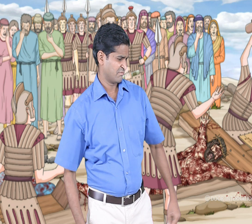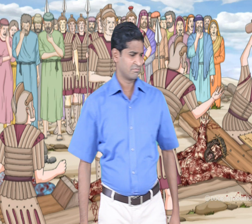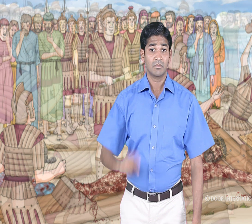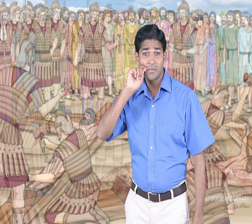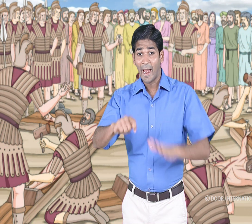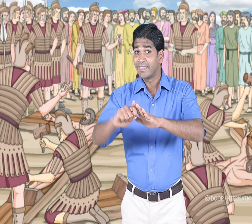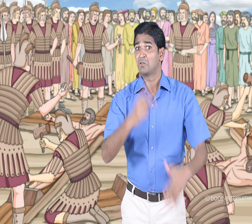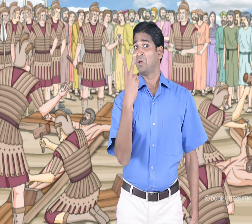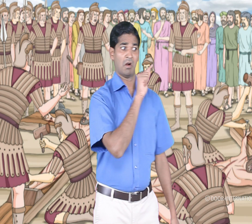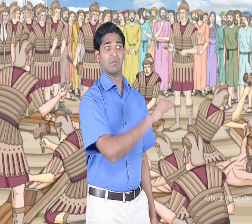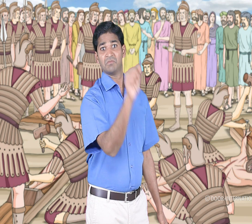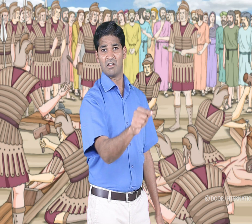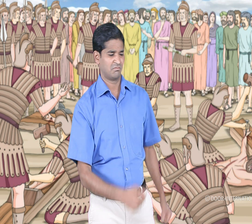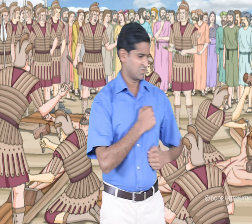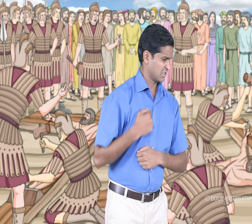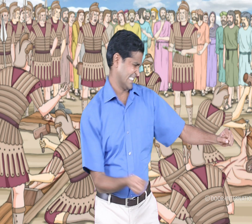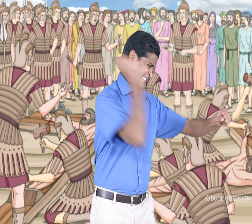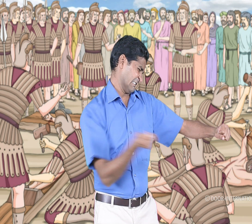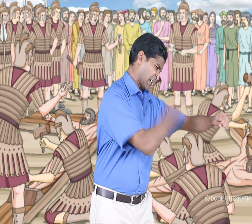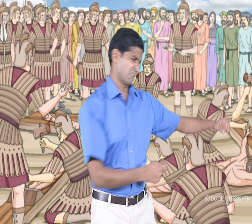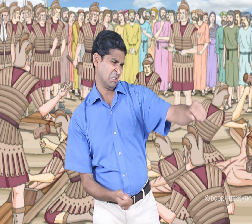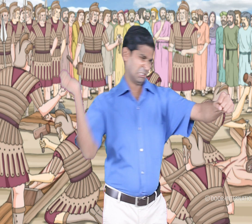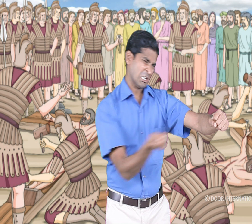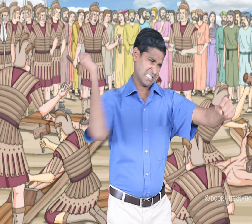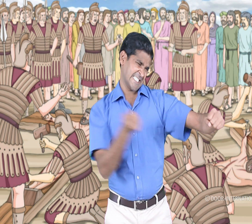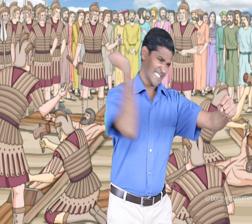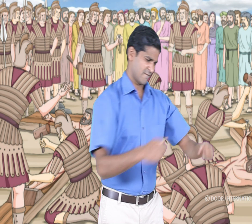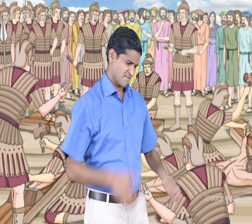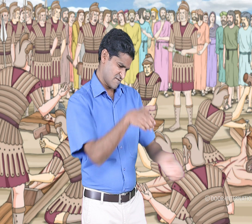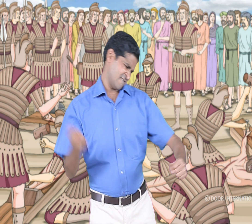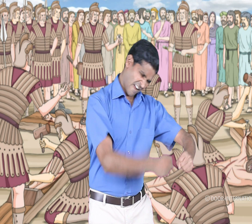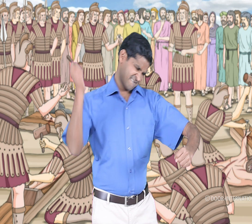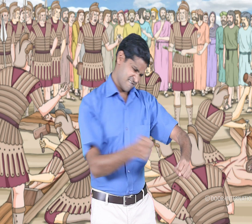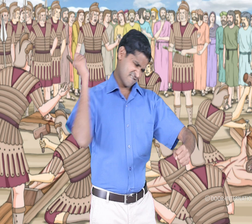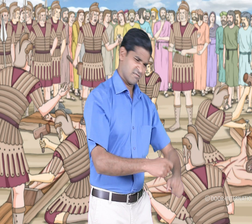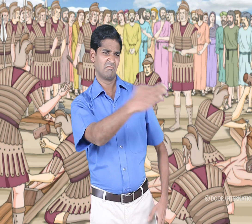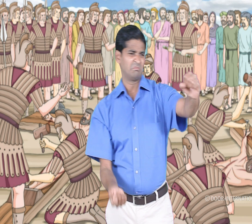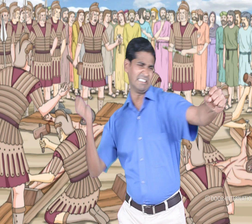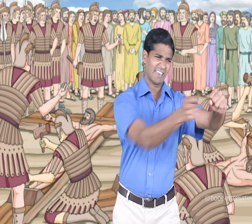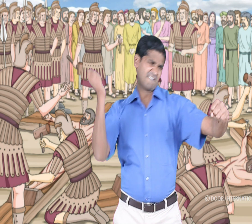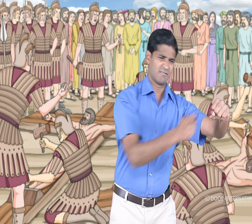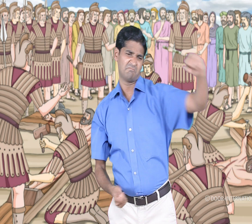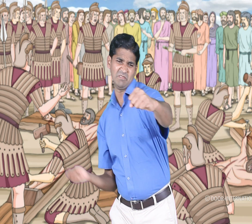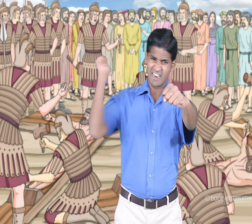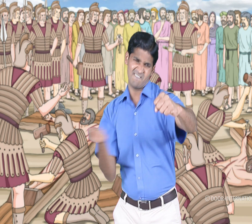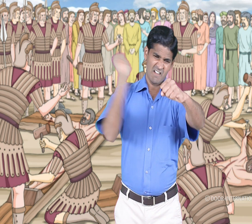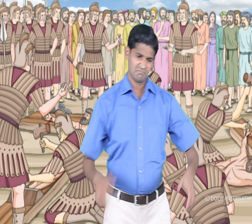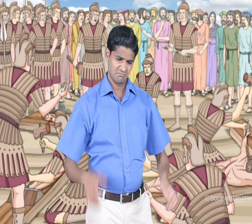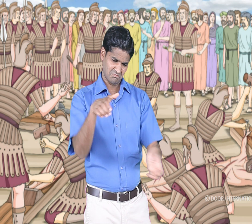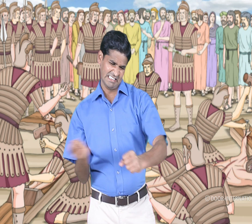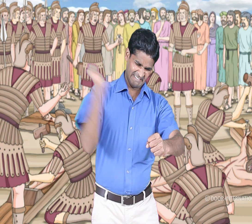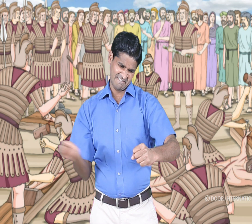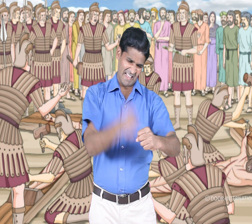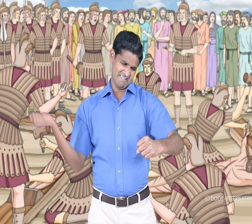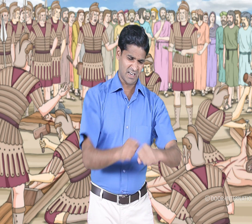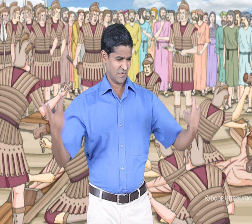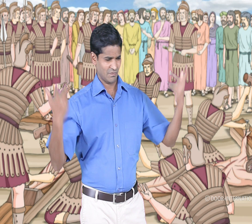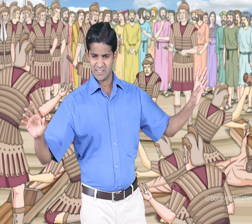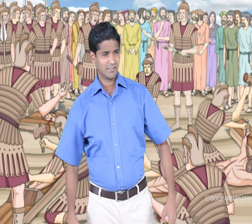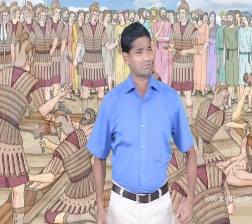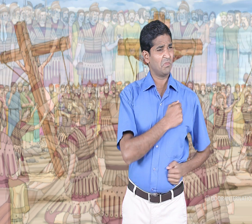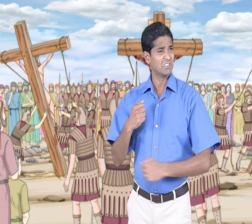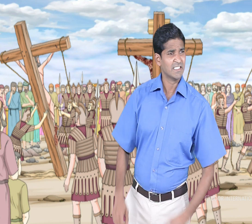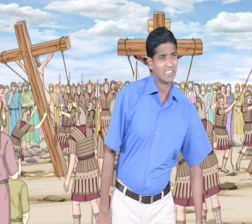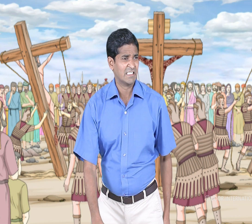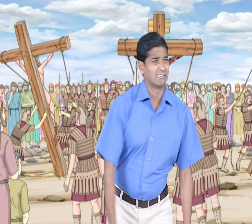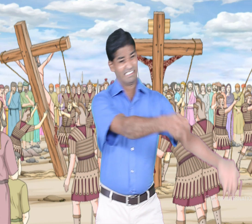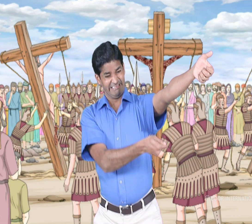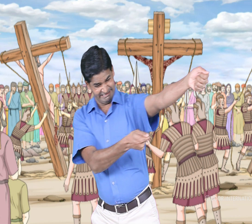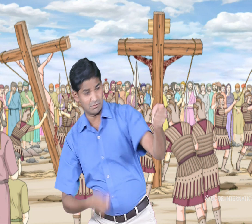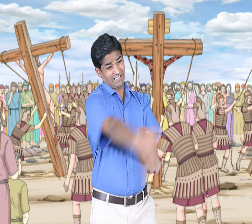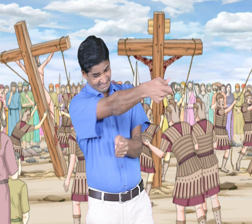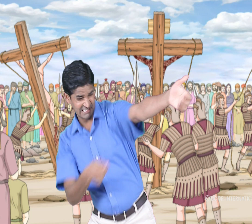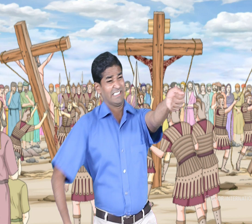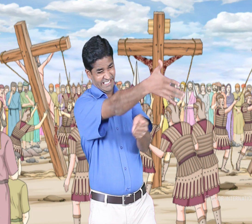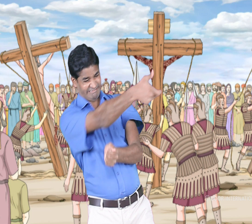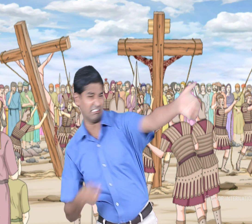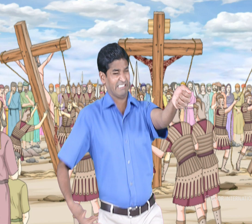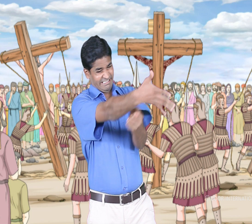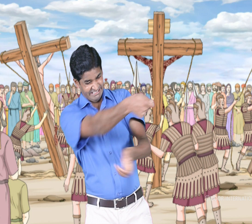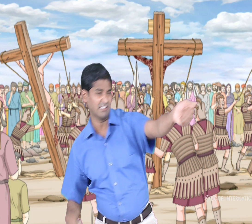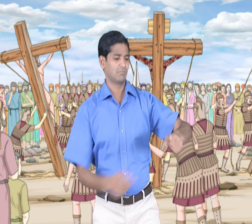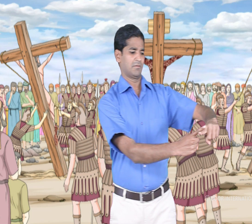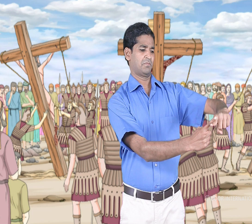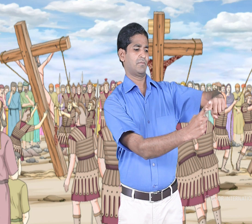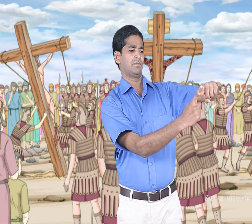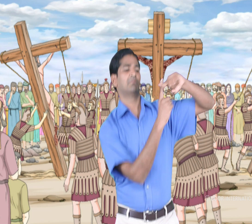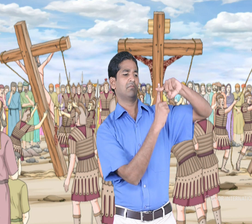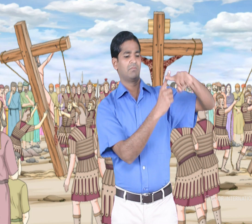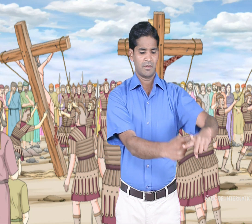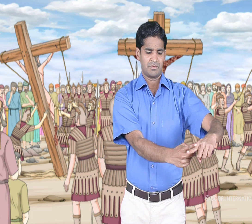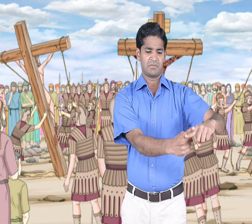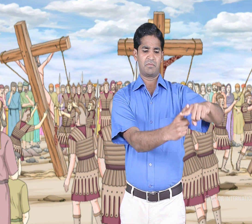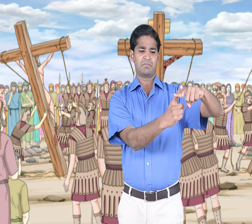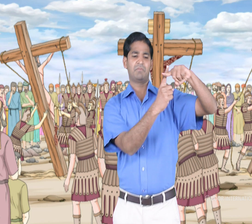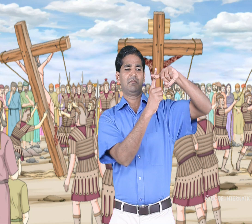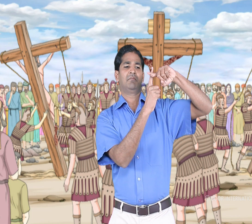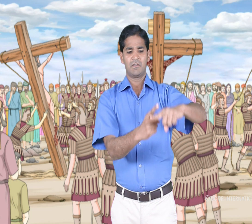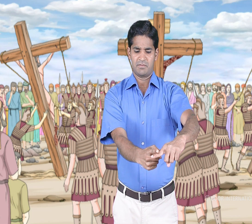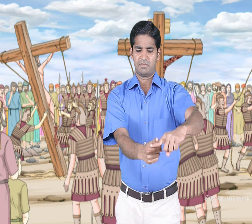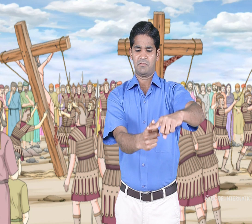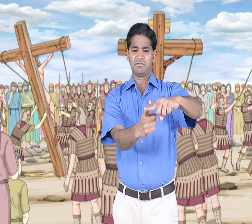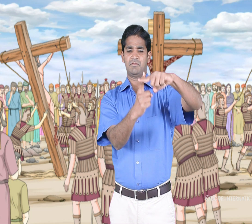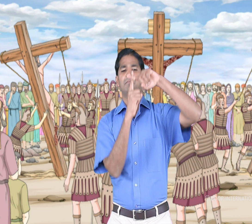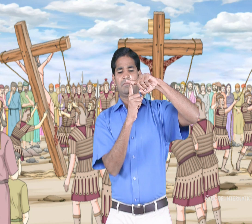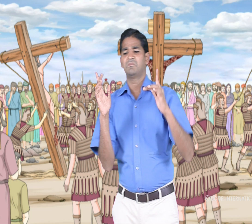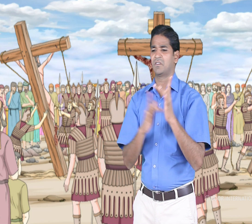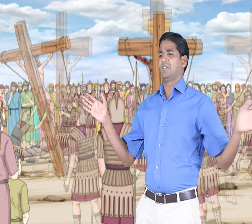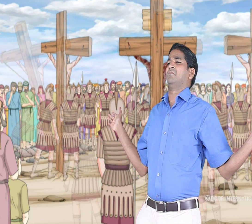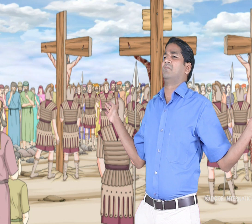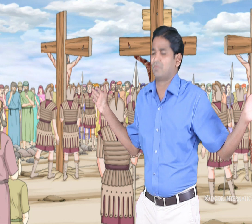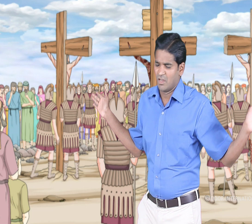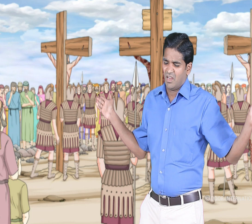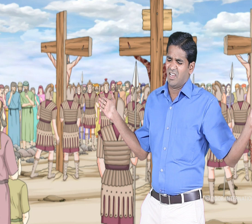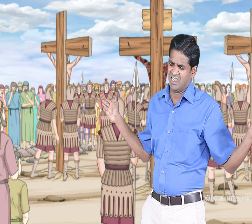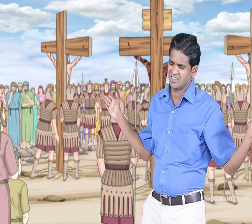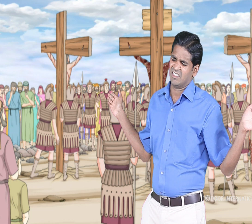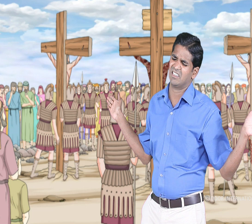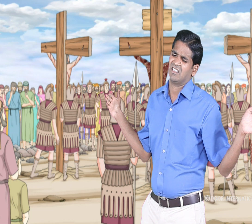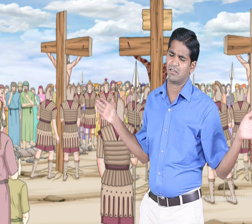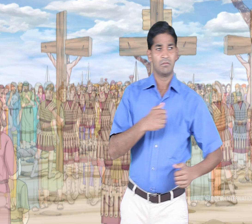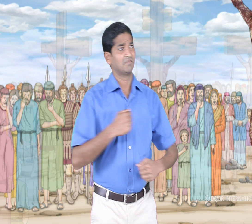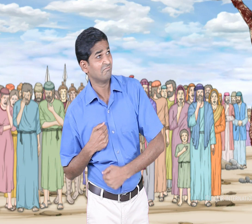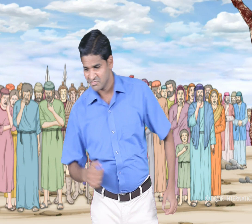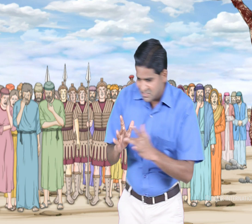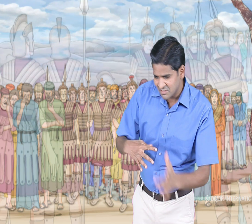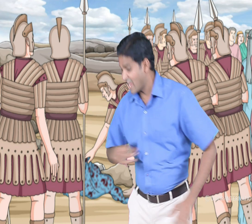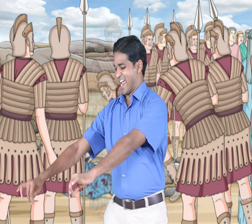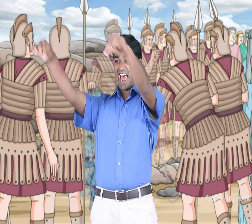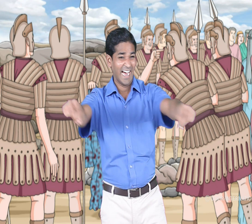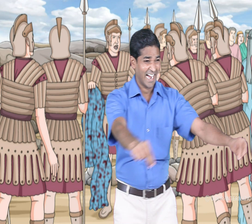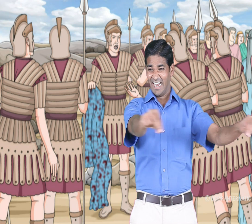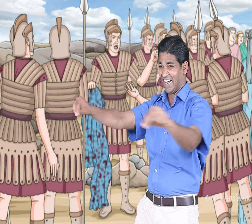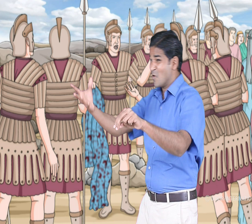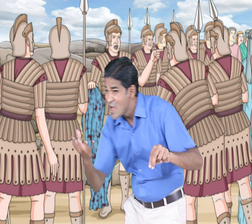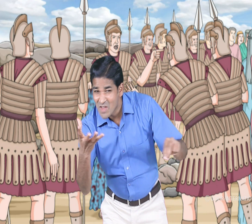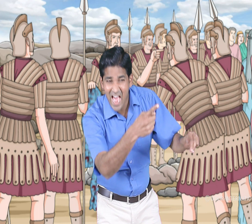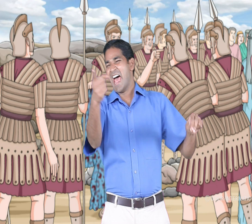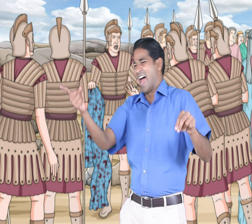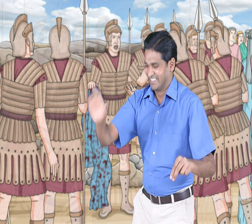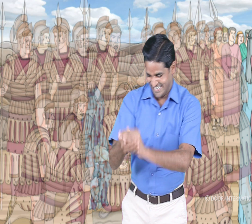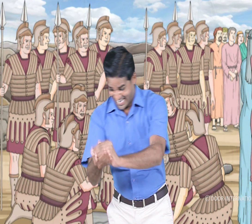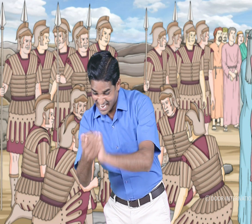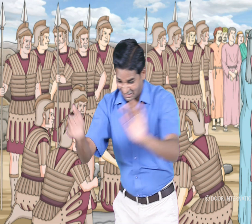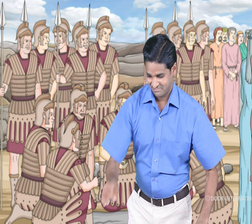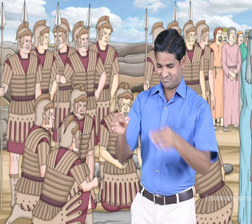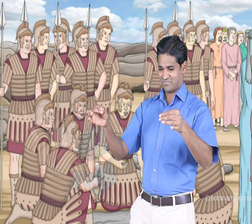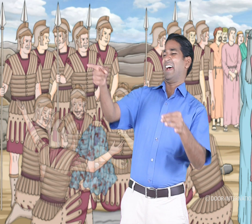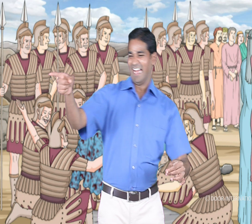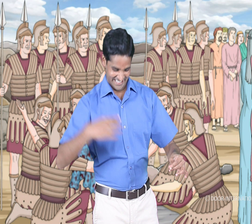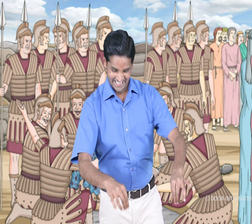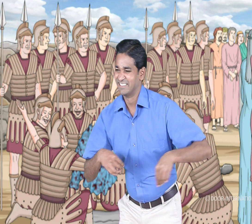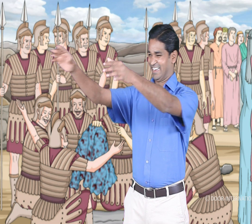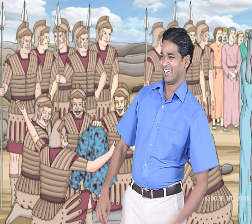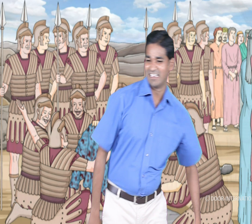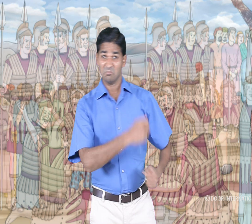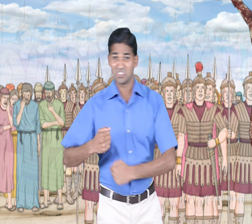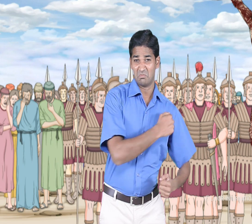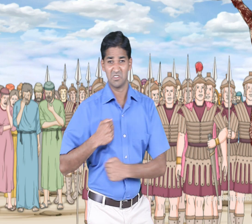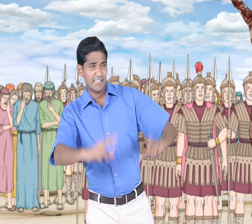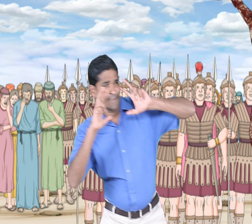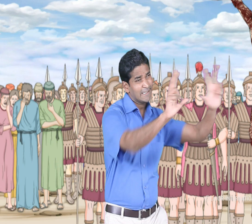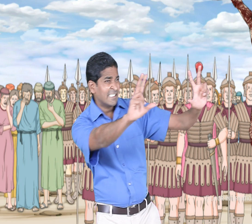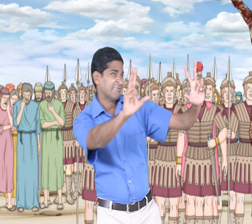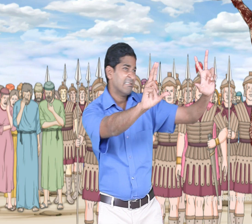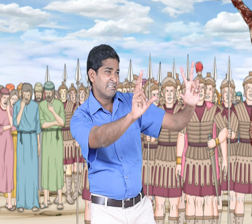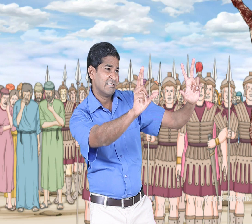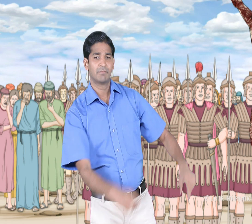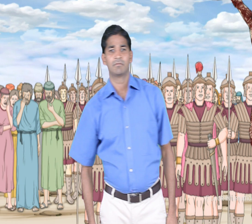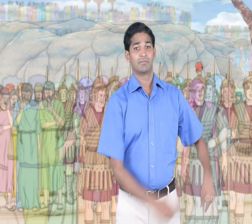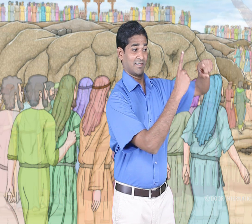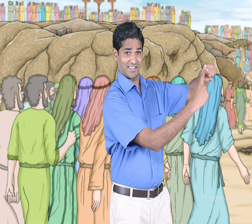Two robbers were crucified with Him, one on His right hand and the other on His left.